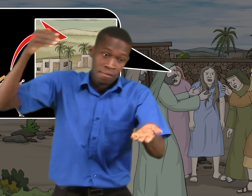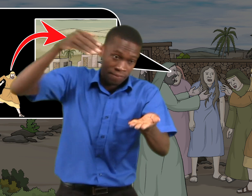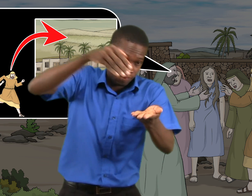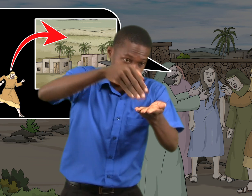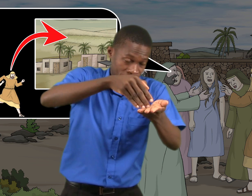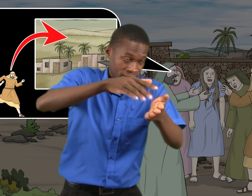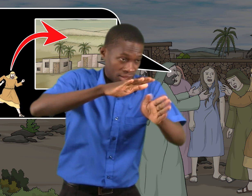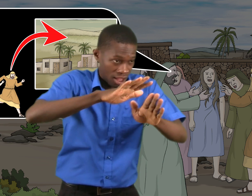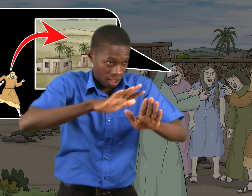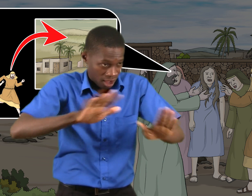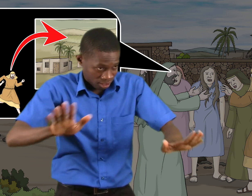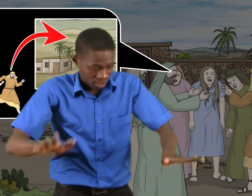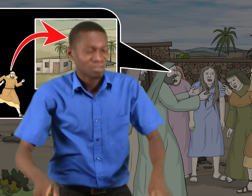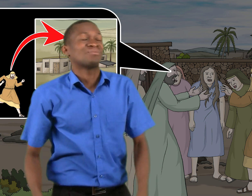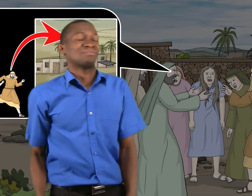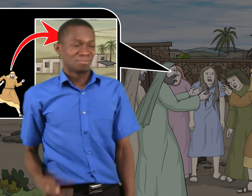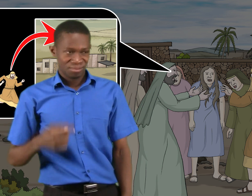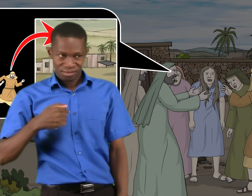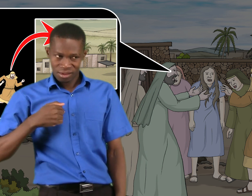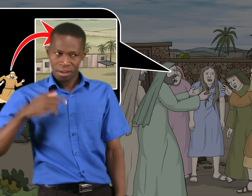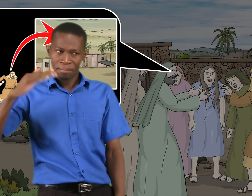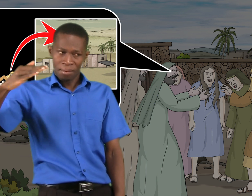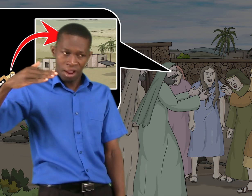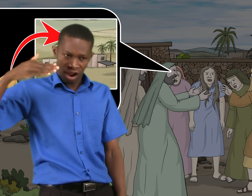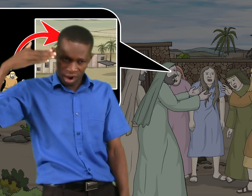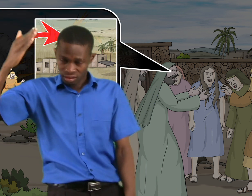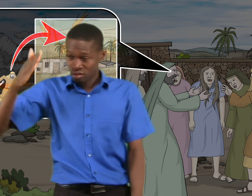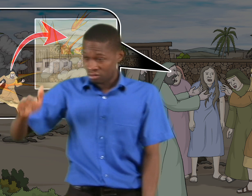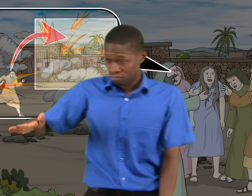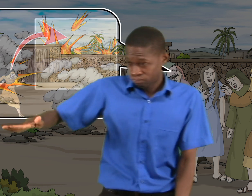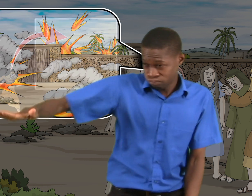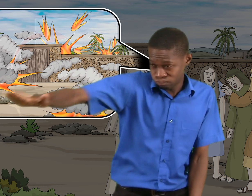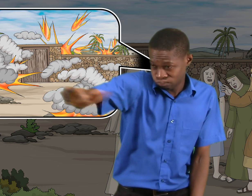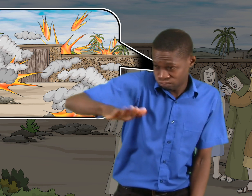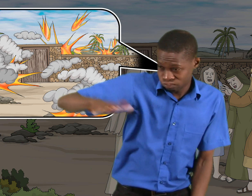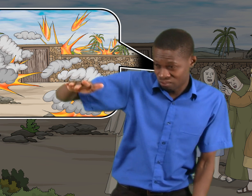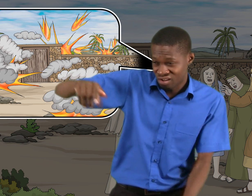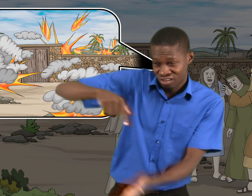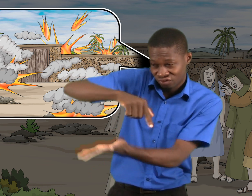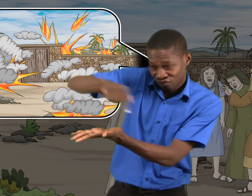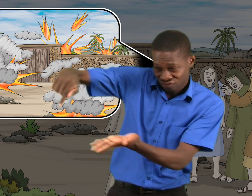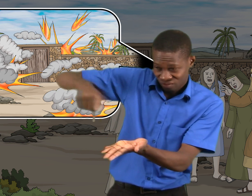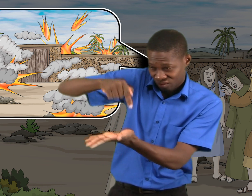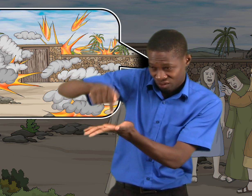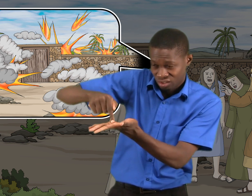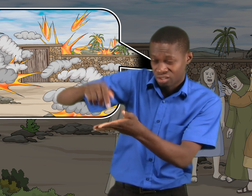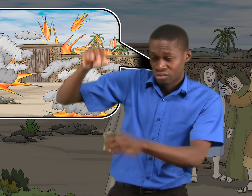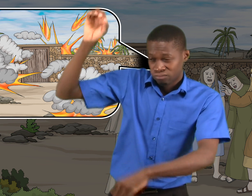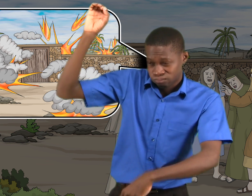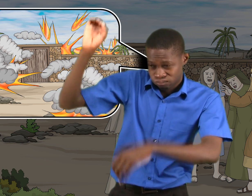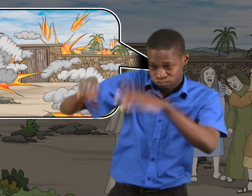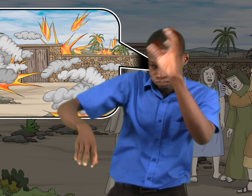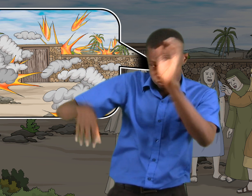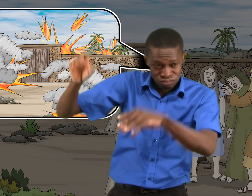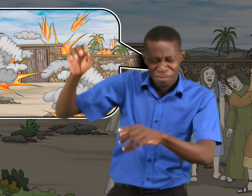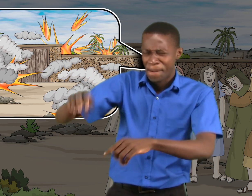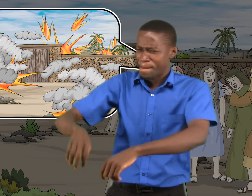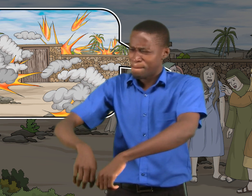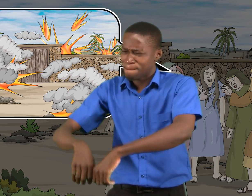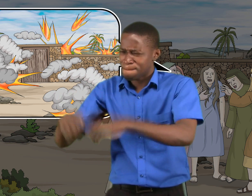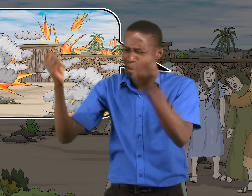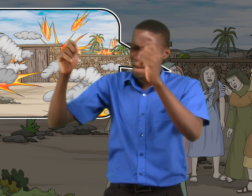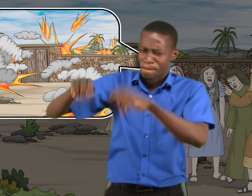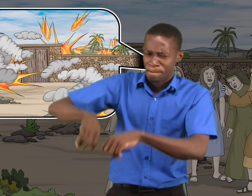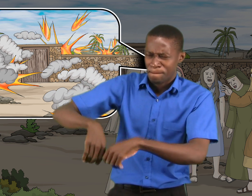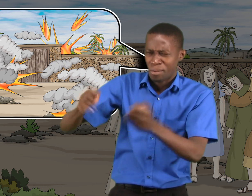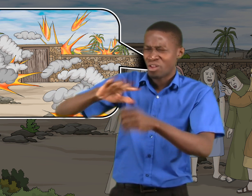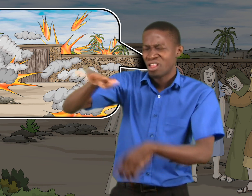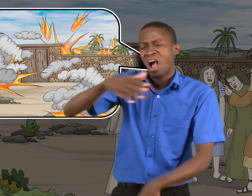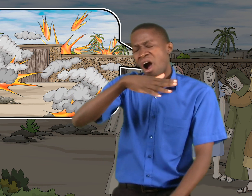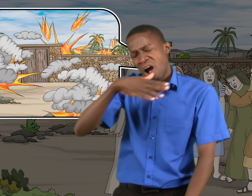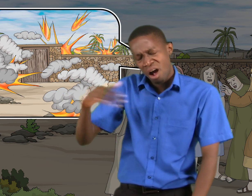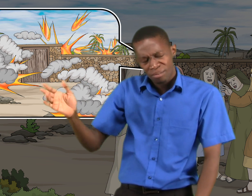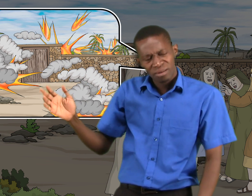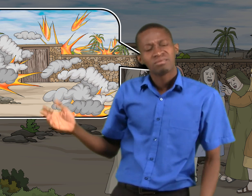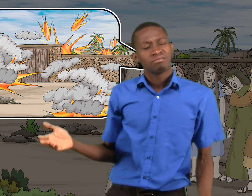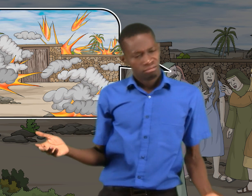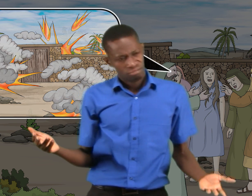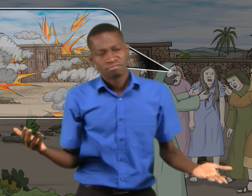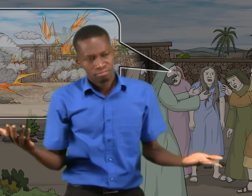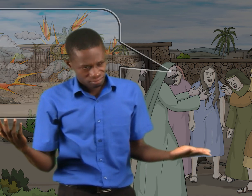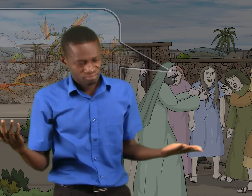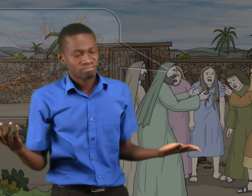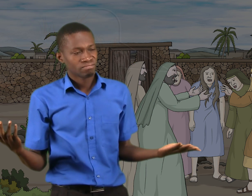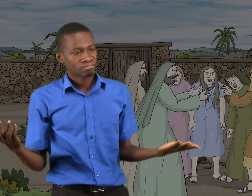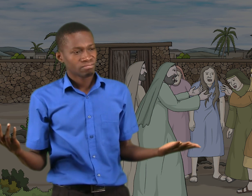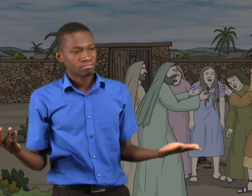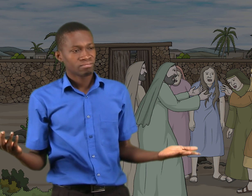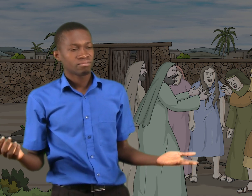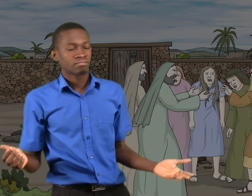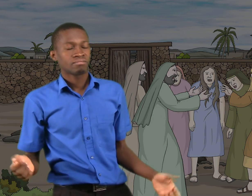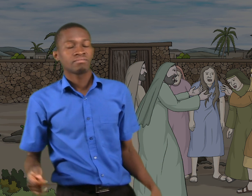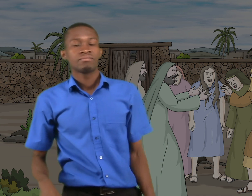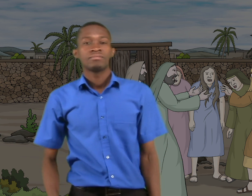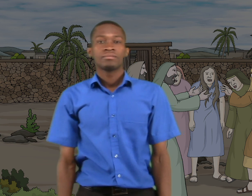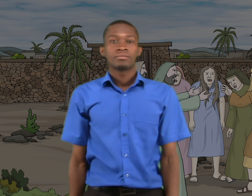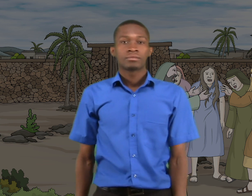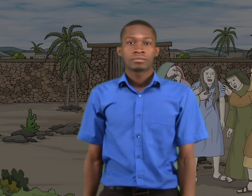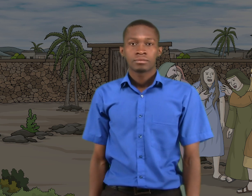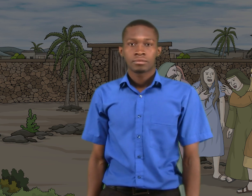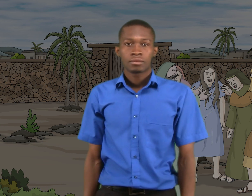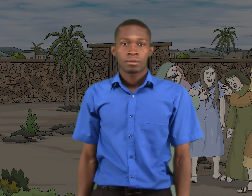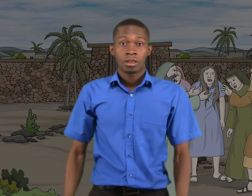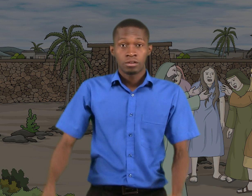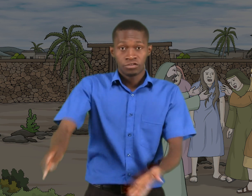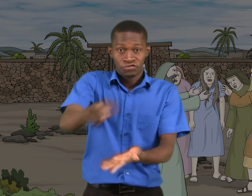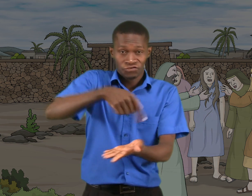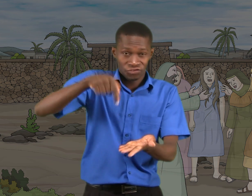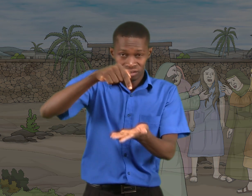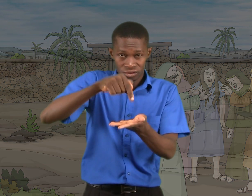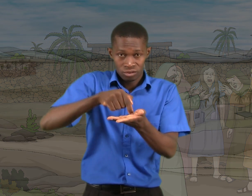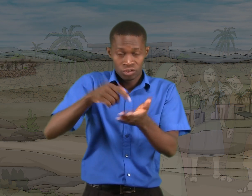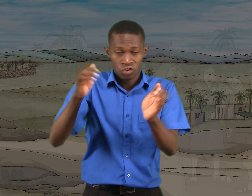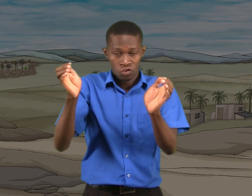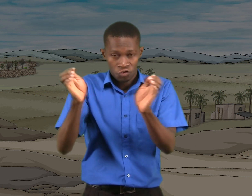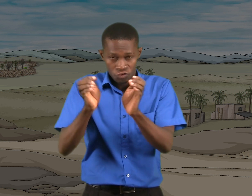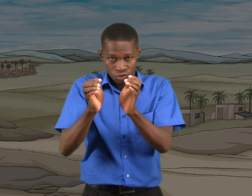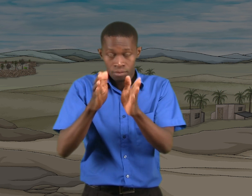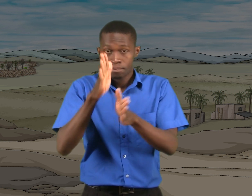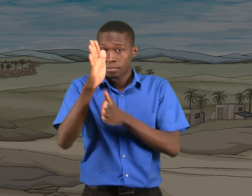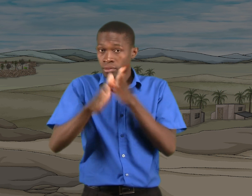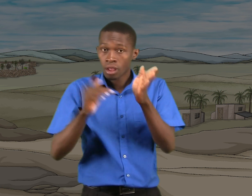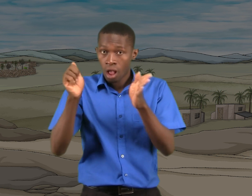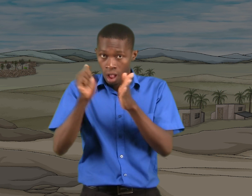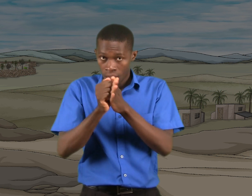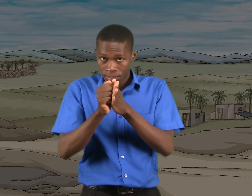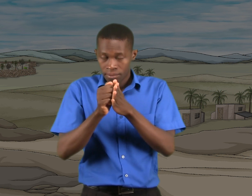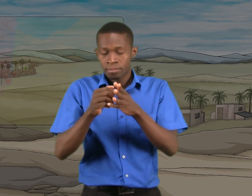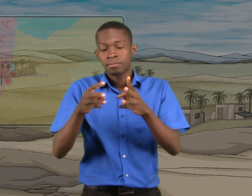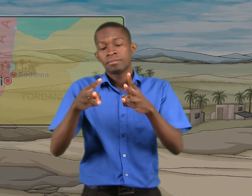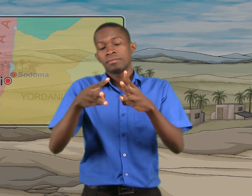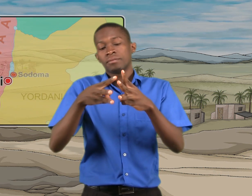Hurry! Run there quickly, for I cannot do anything until you reach it.”